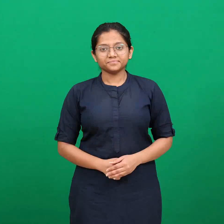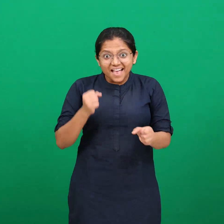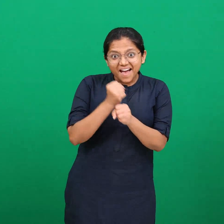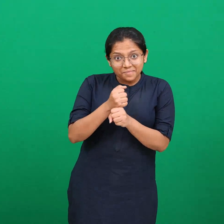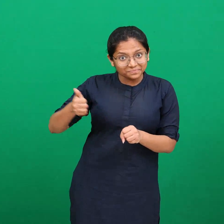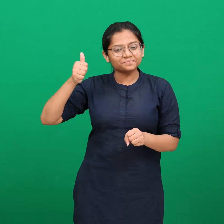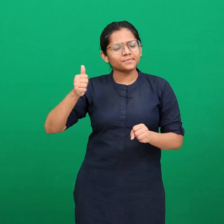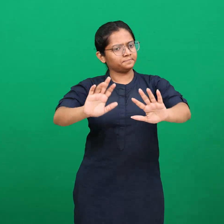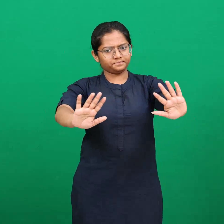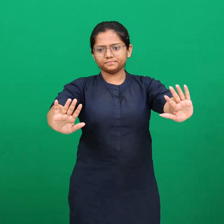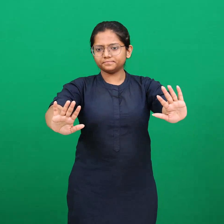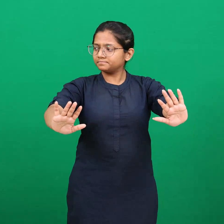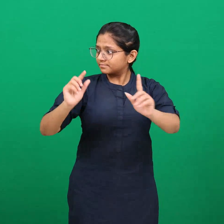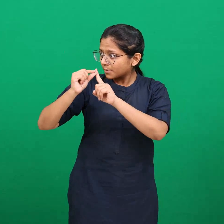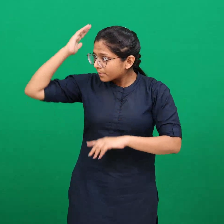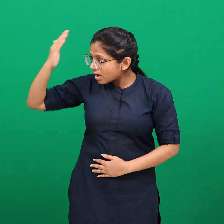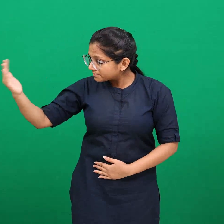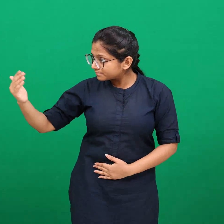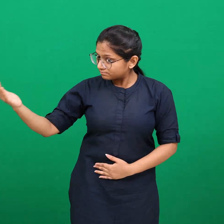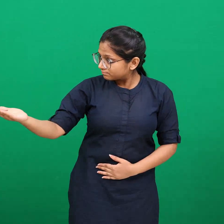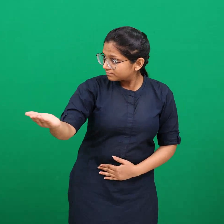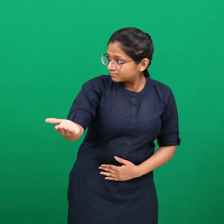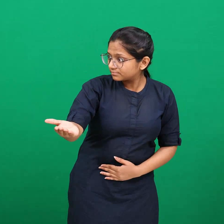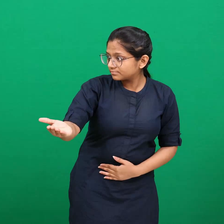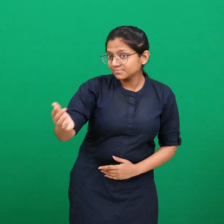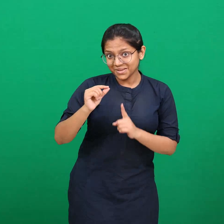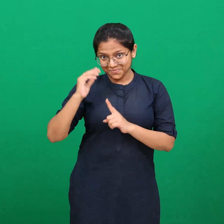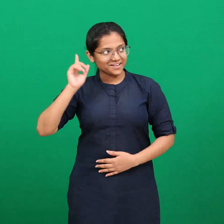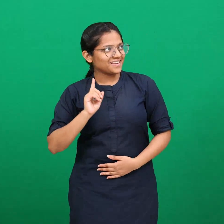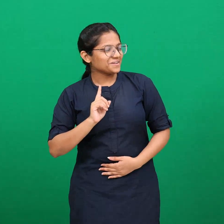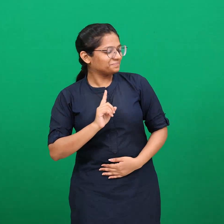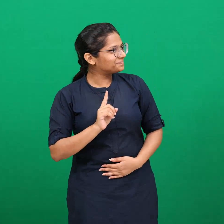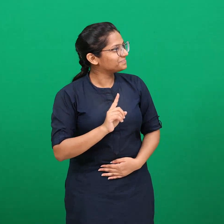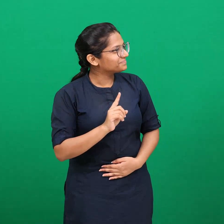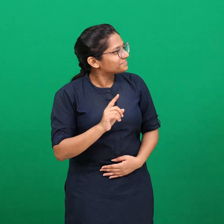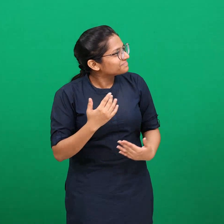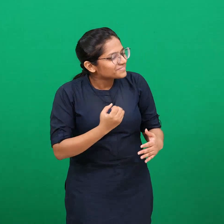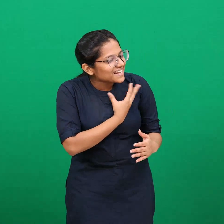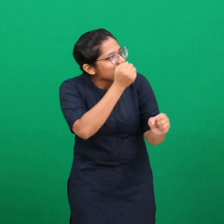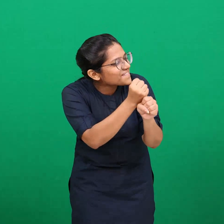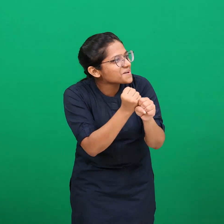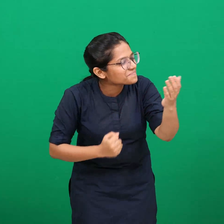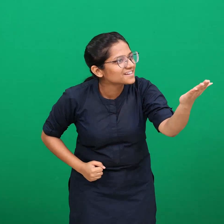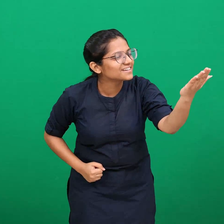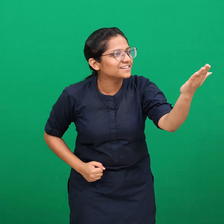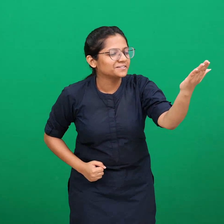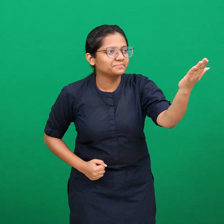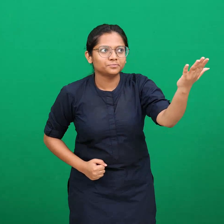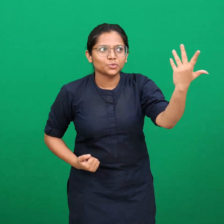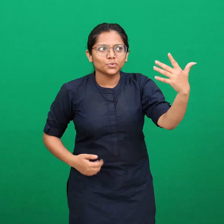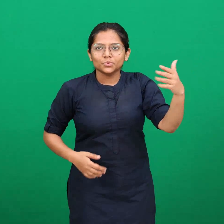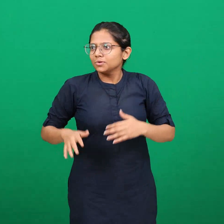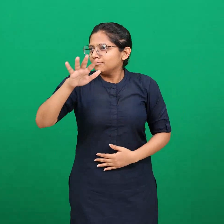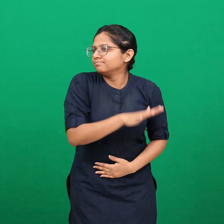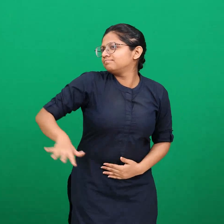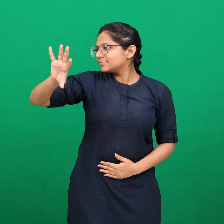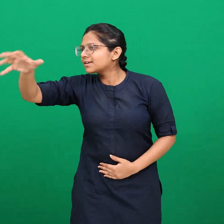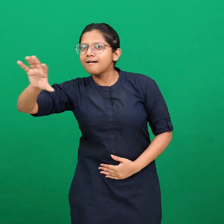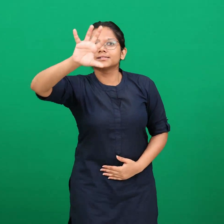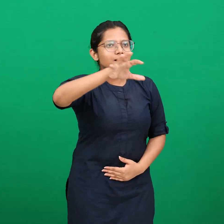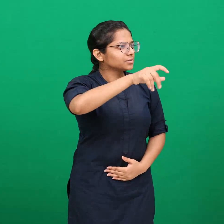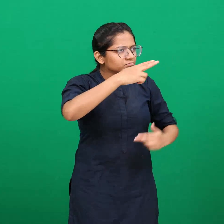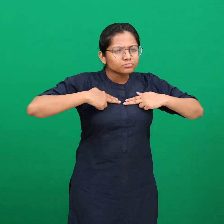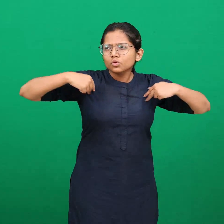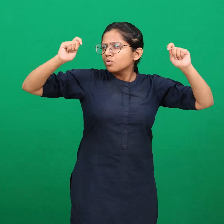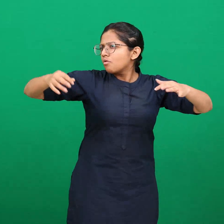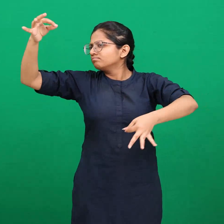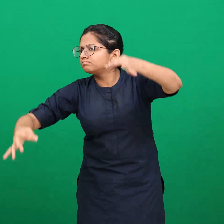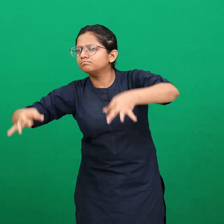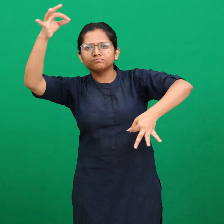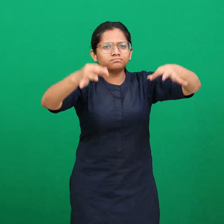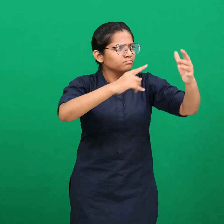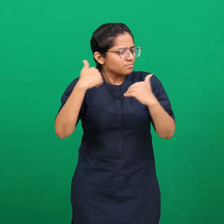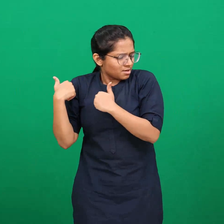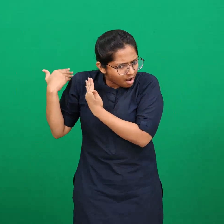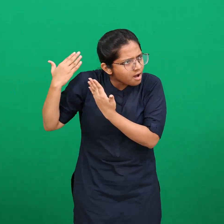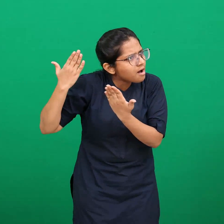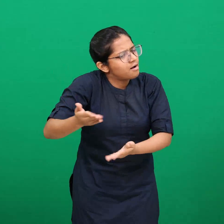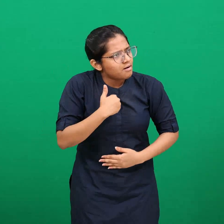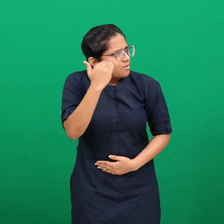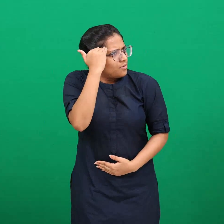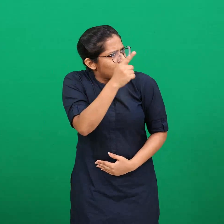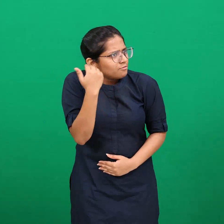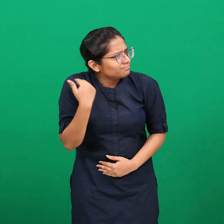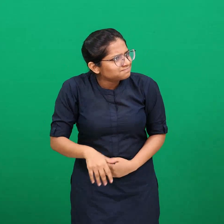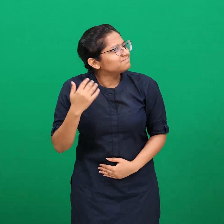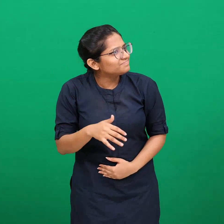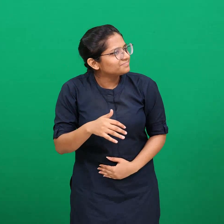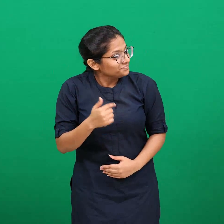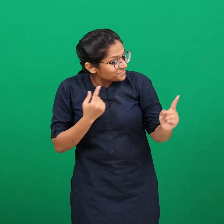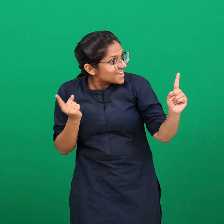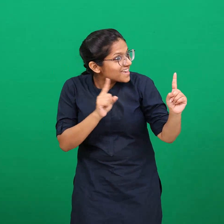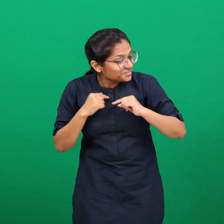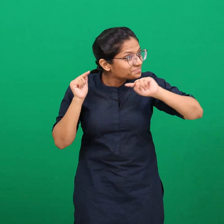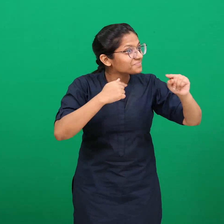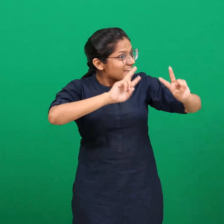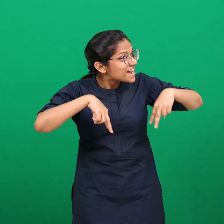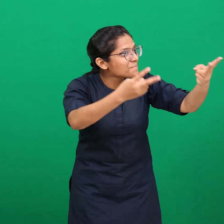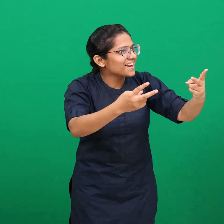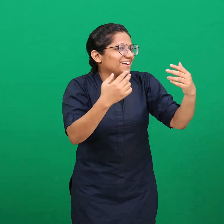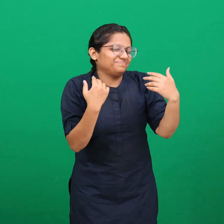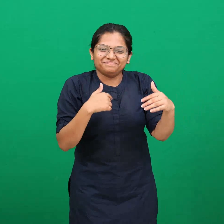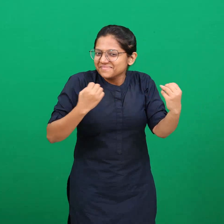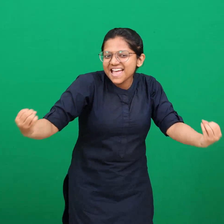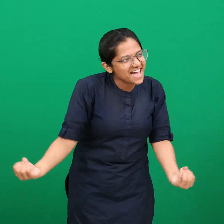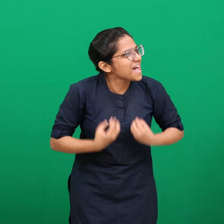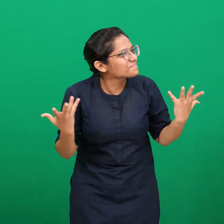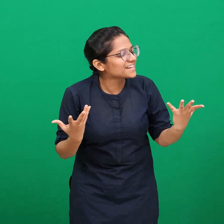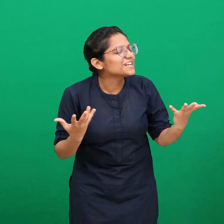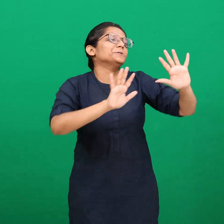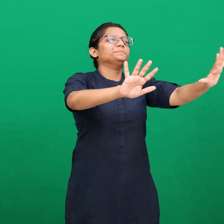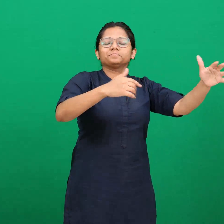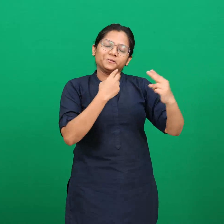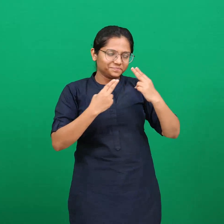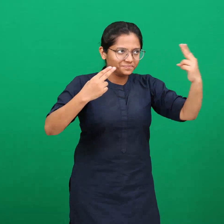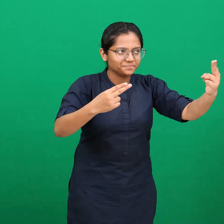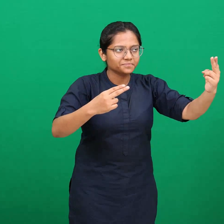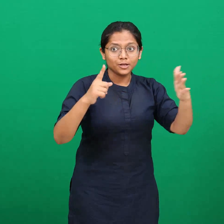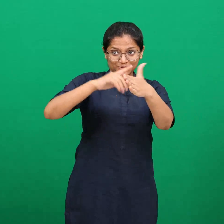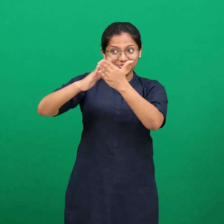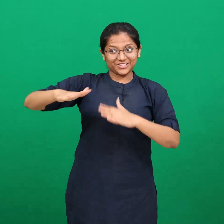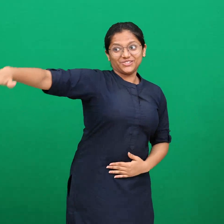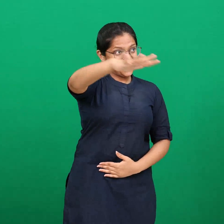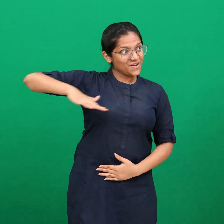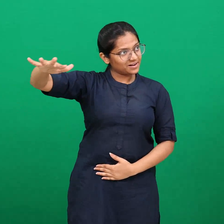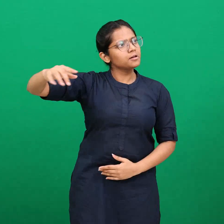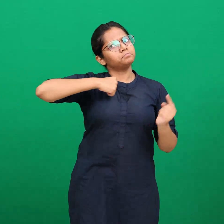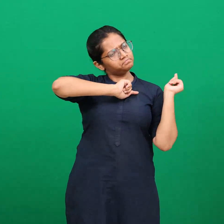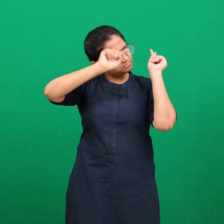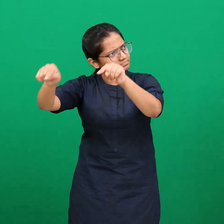When the governor motioned for Paul to speak, he began his response: "Knowing that you have been a judge over this nation for many years, I gladly make my defense.